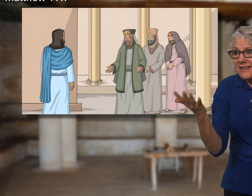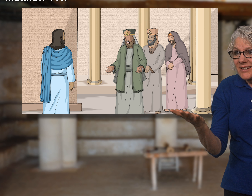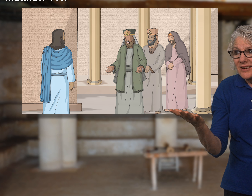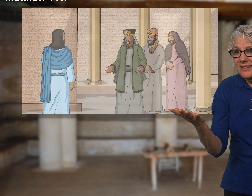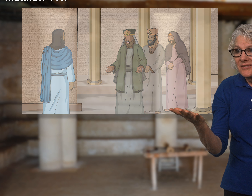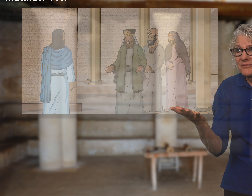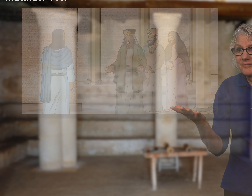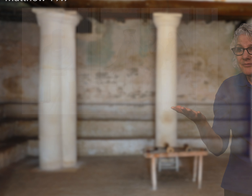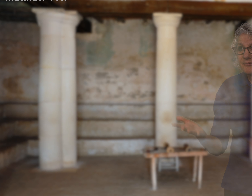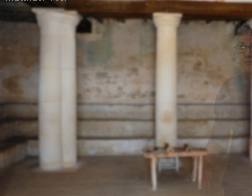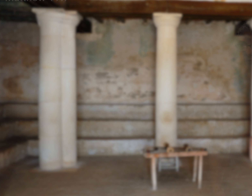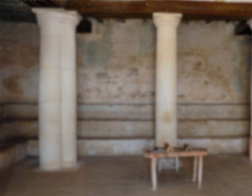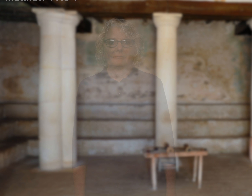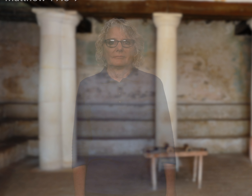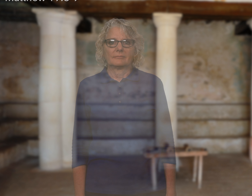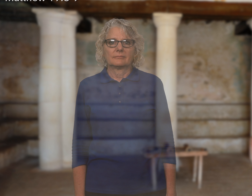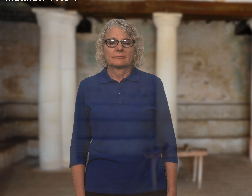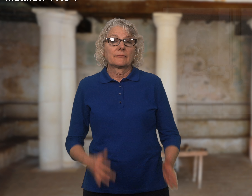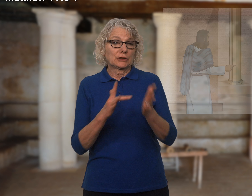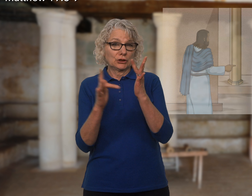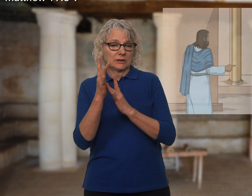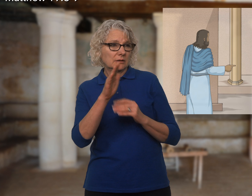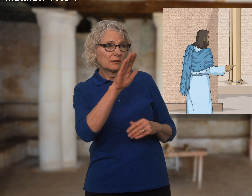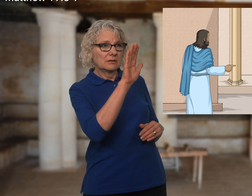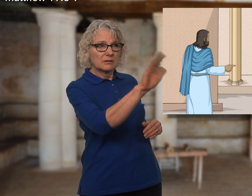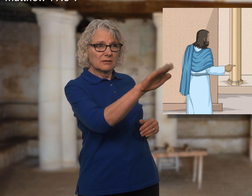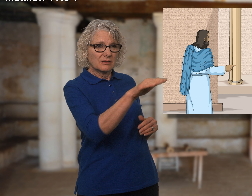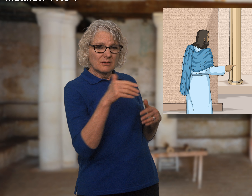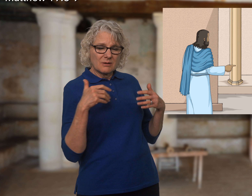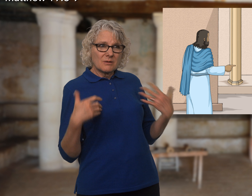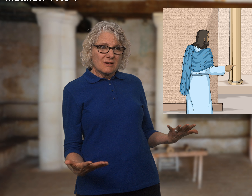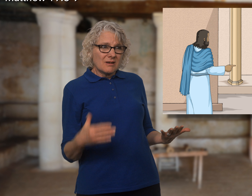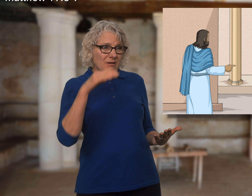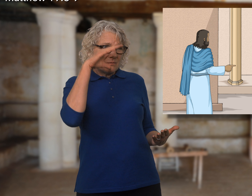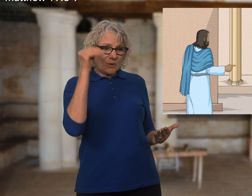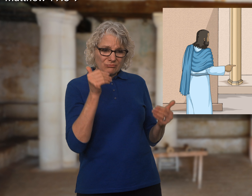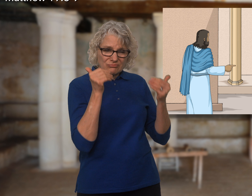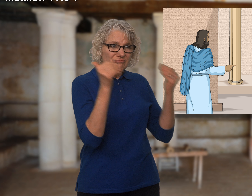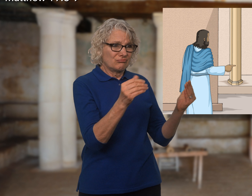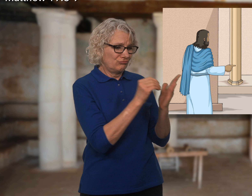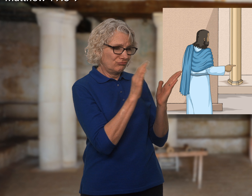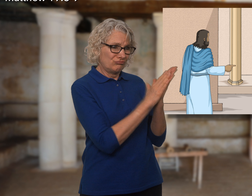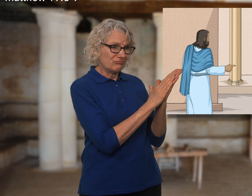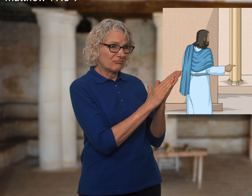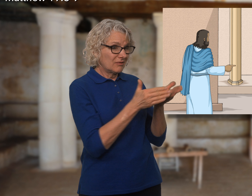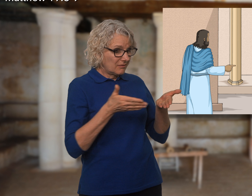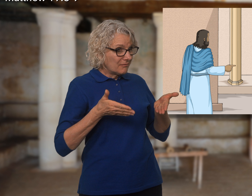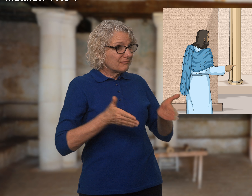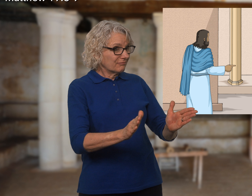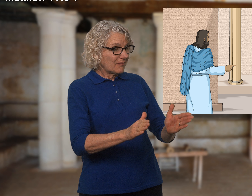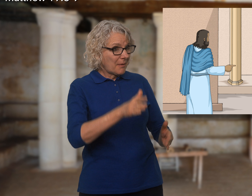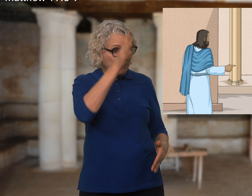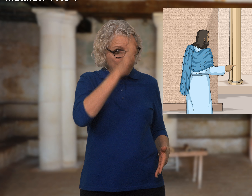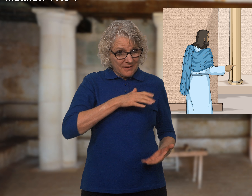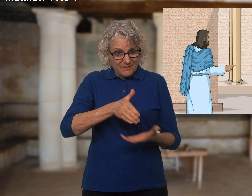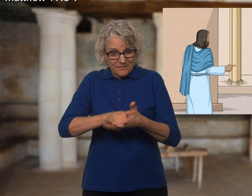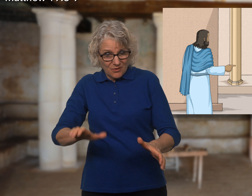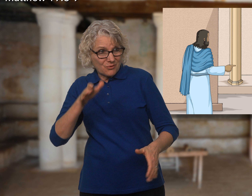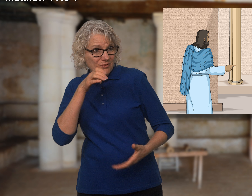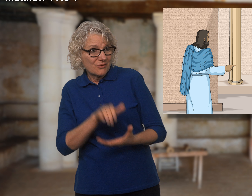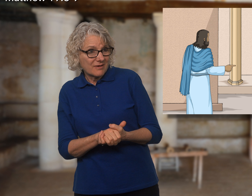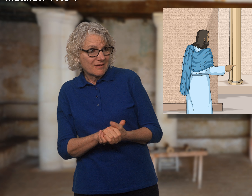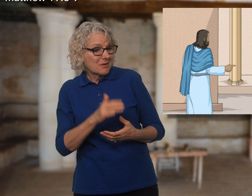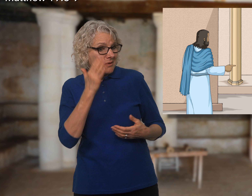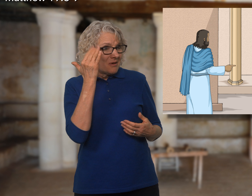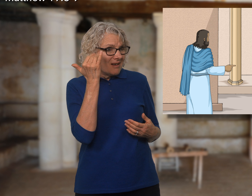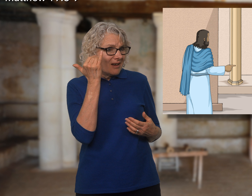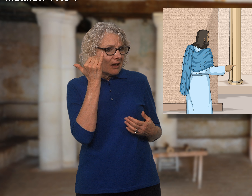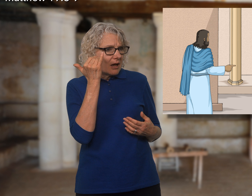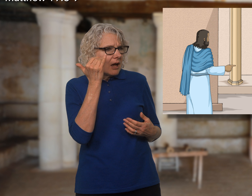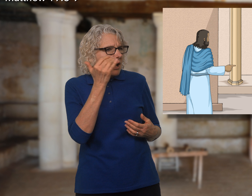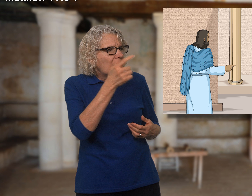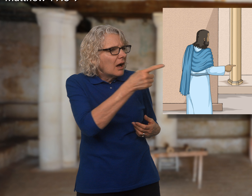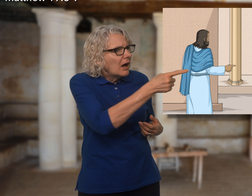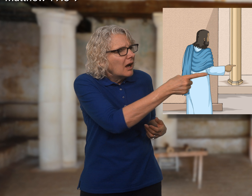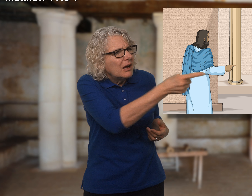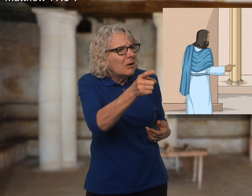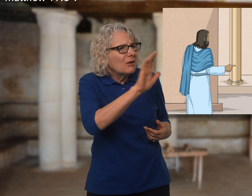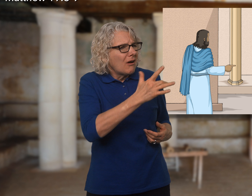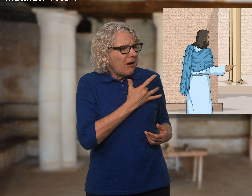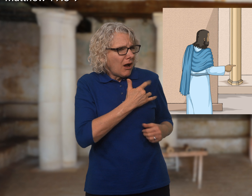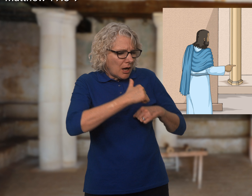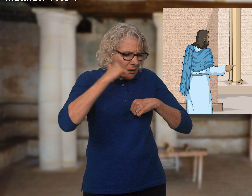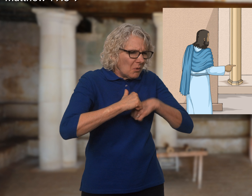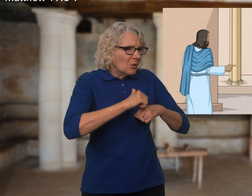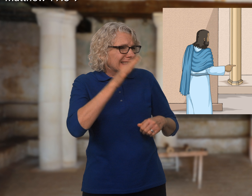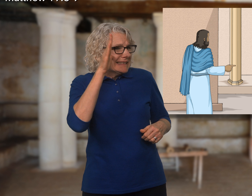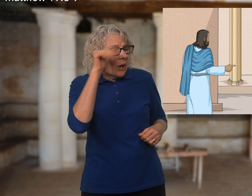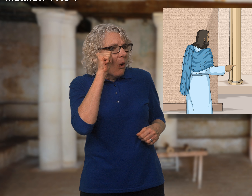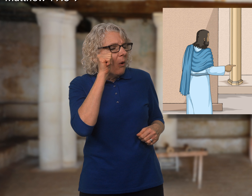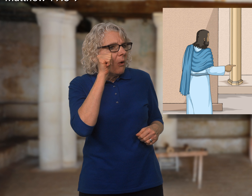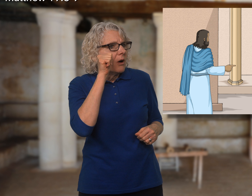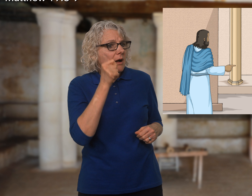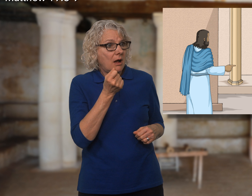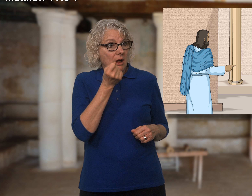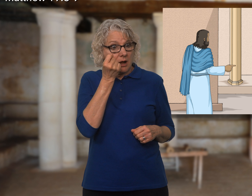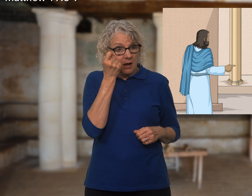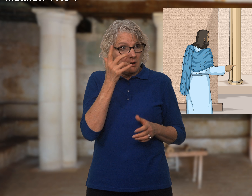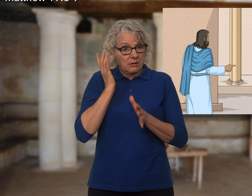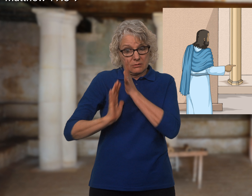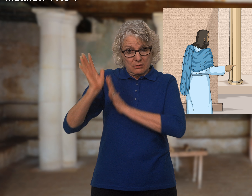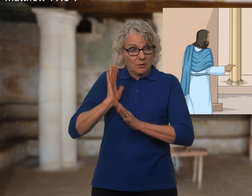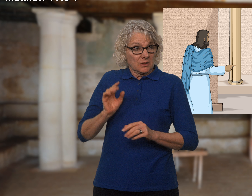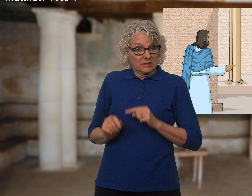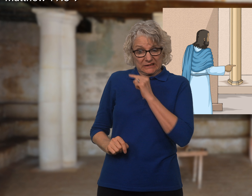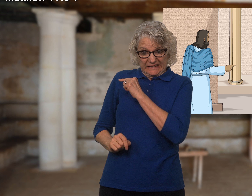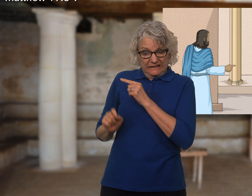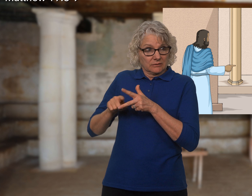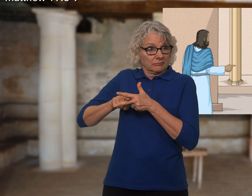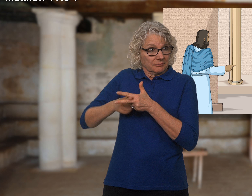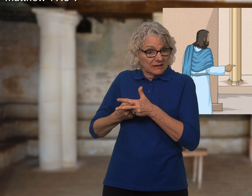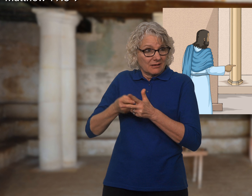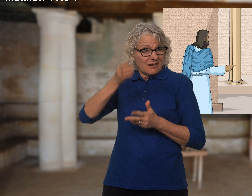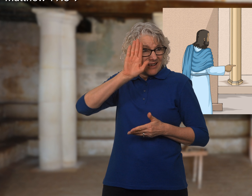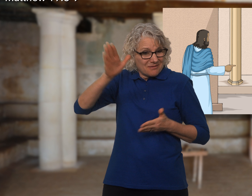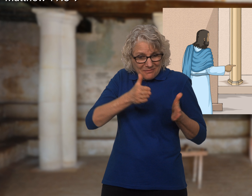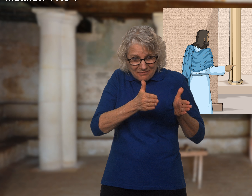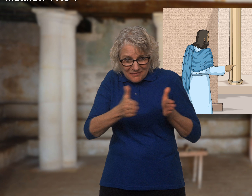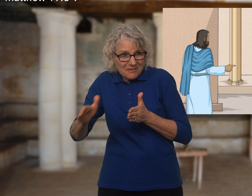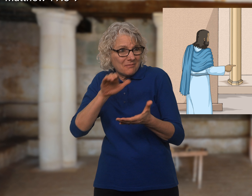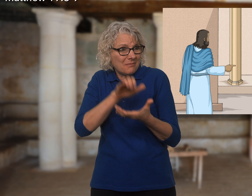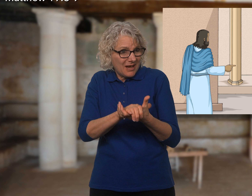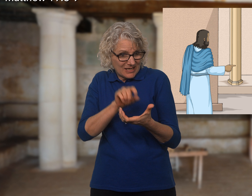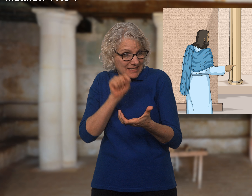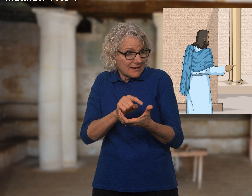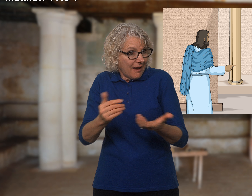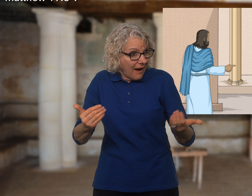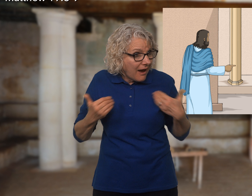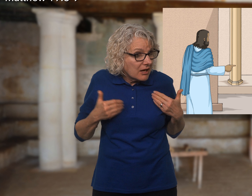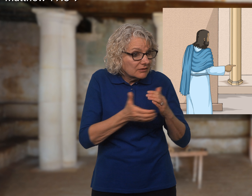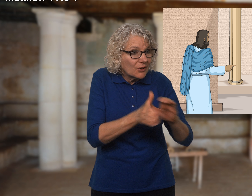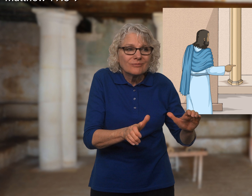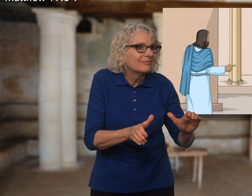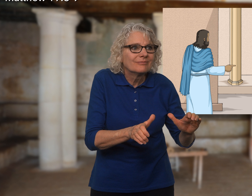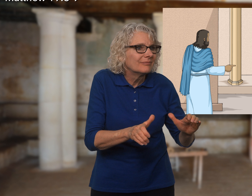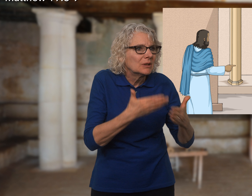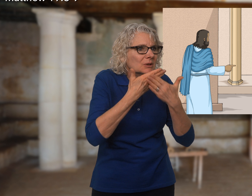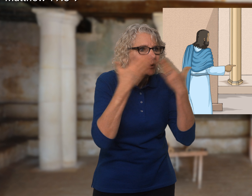Jesus replied, “Moses permitted you to divorce your wives because of your hardness of heart;